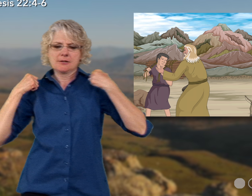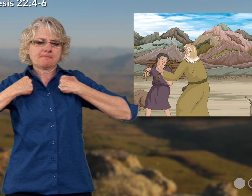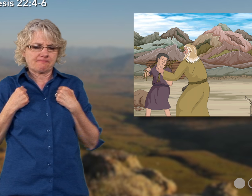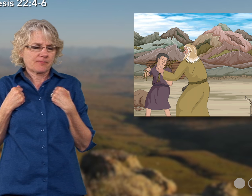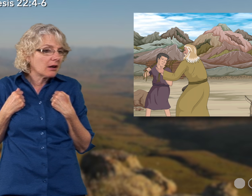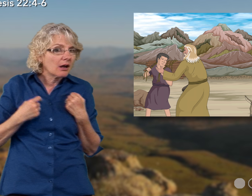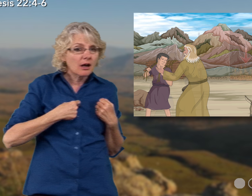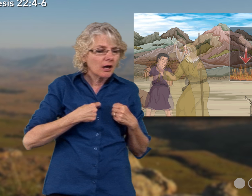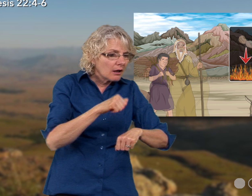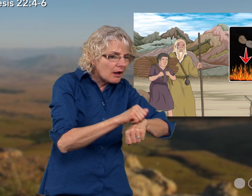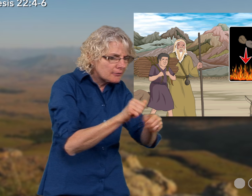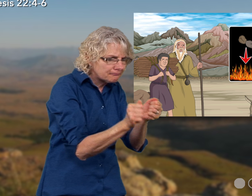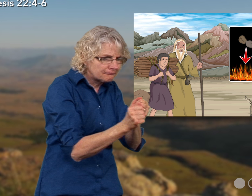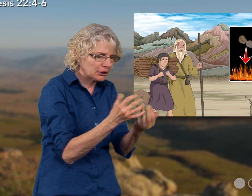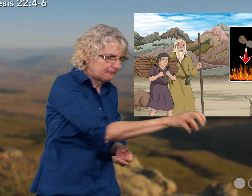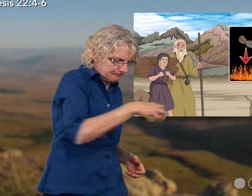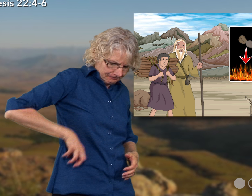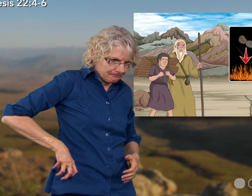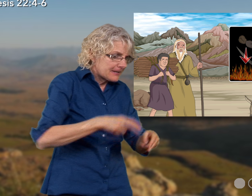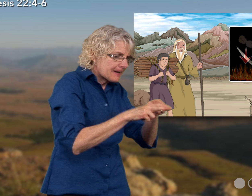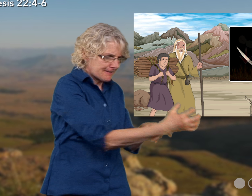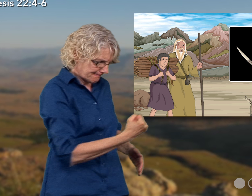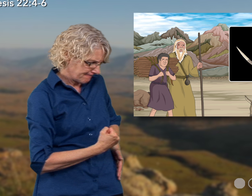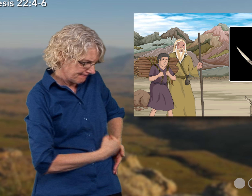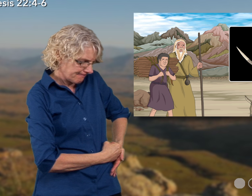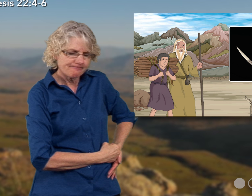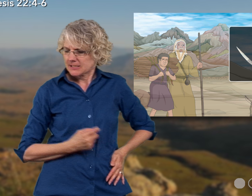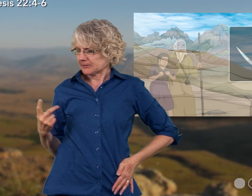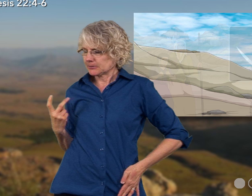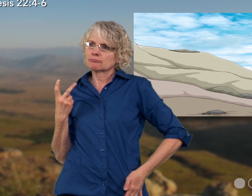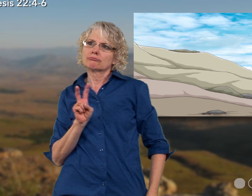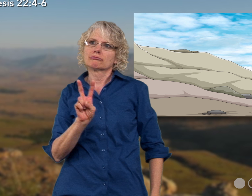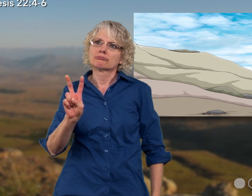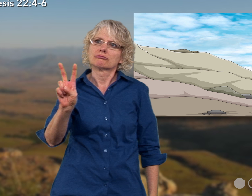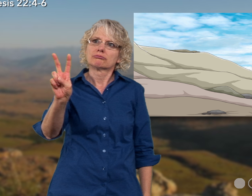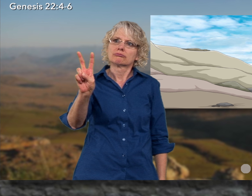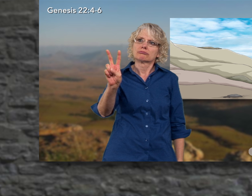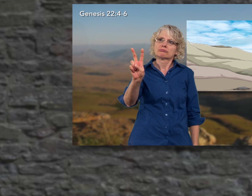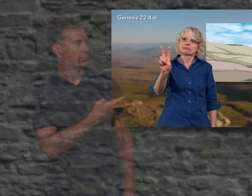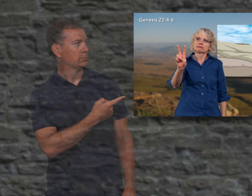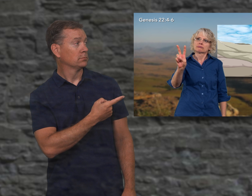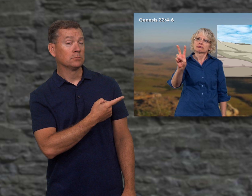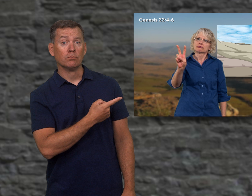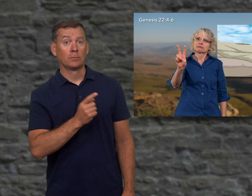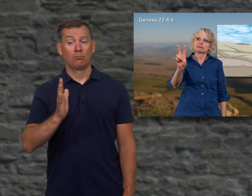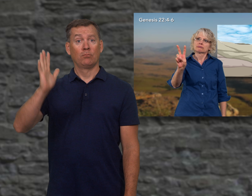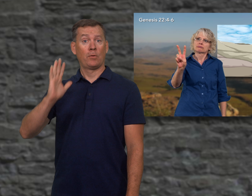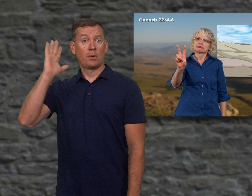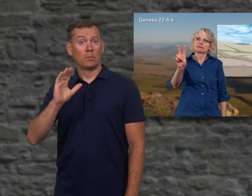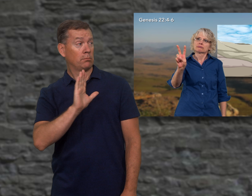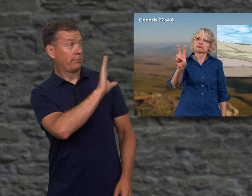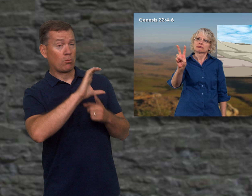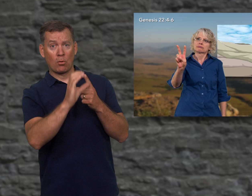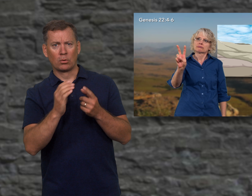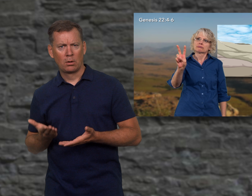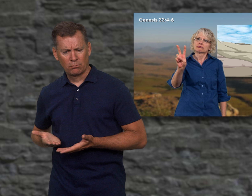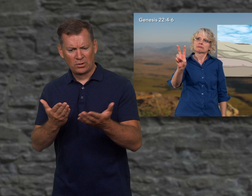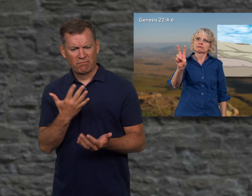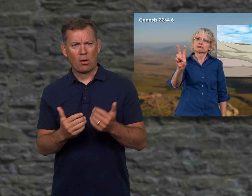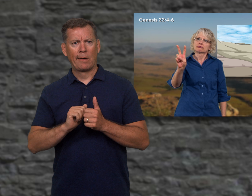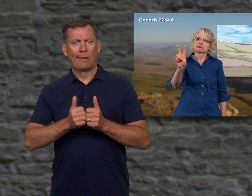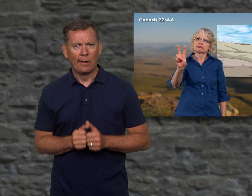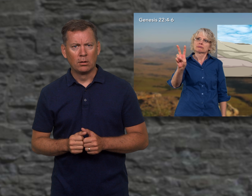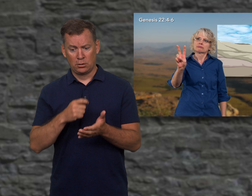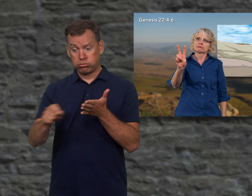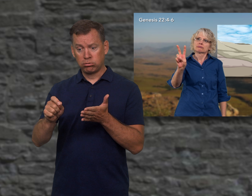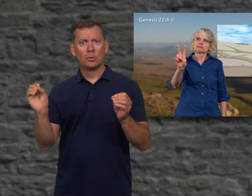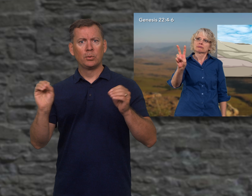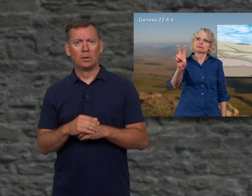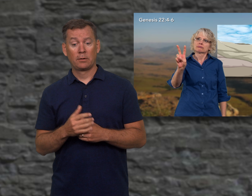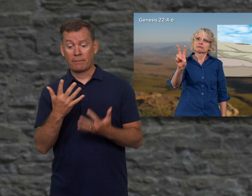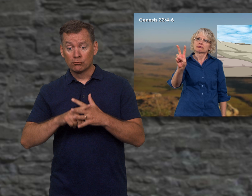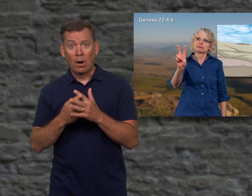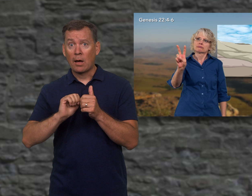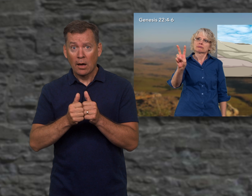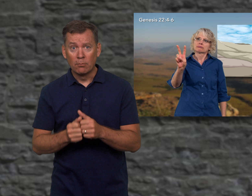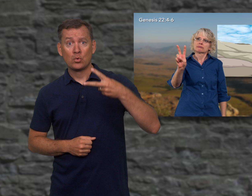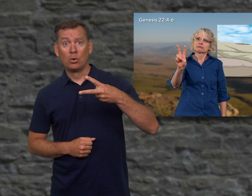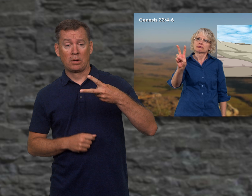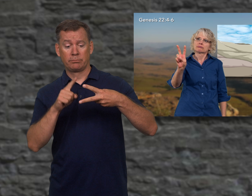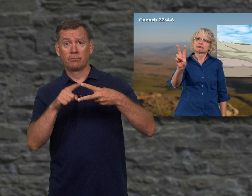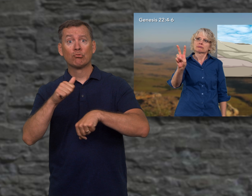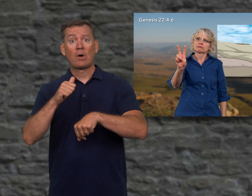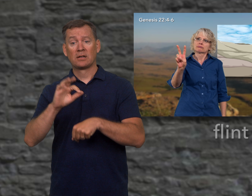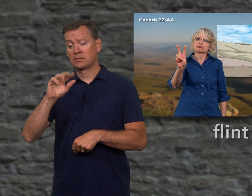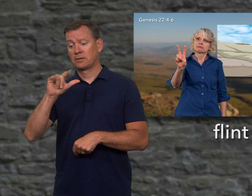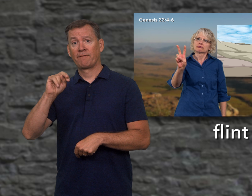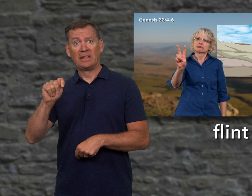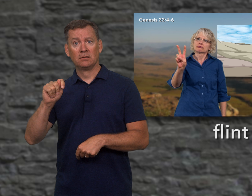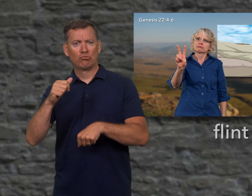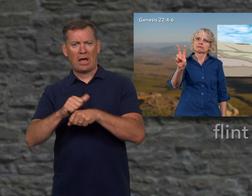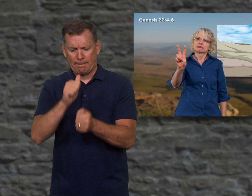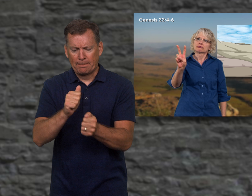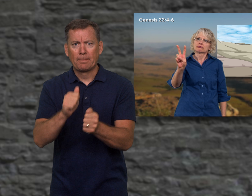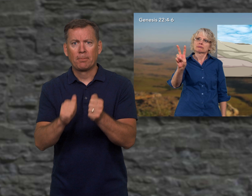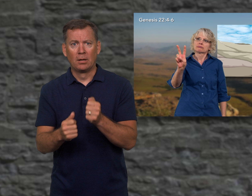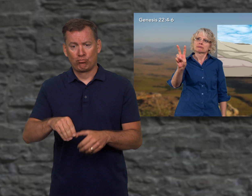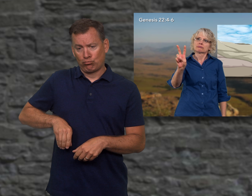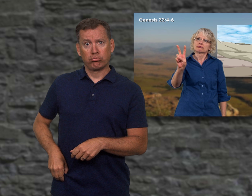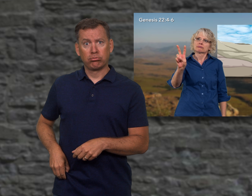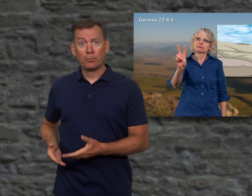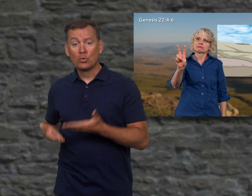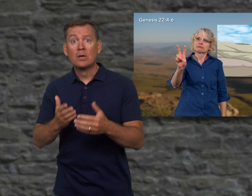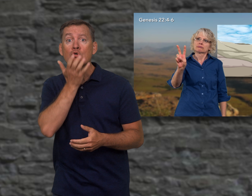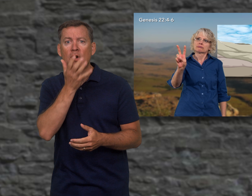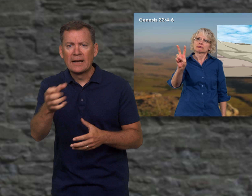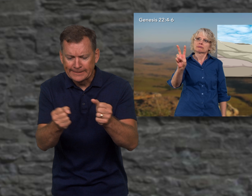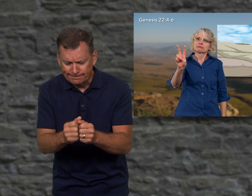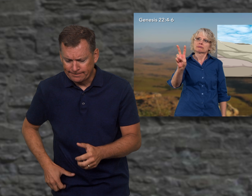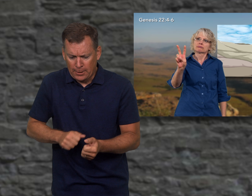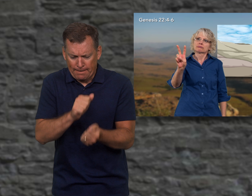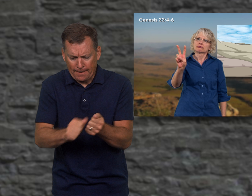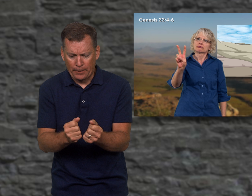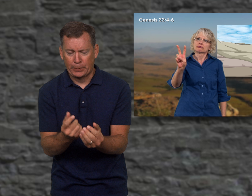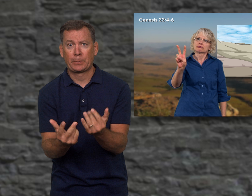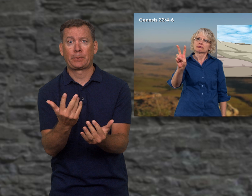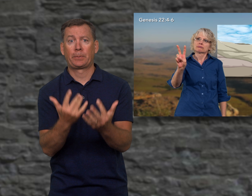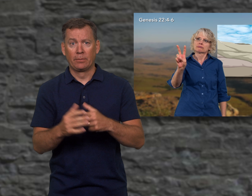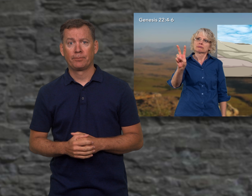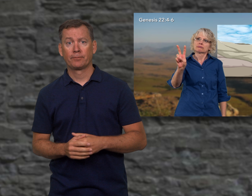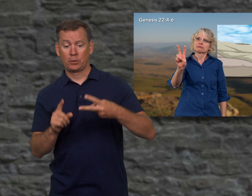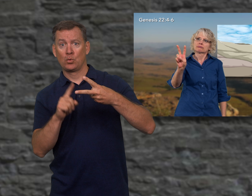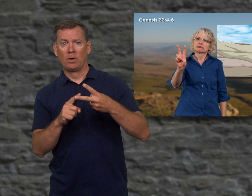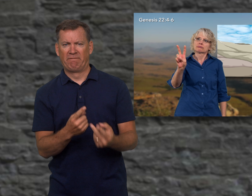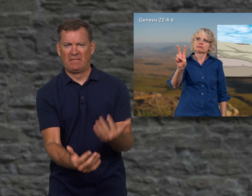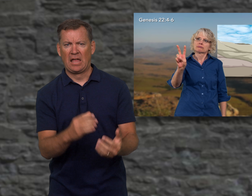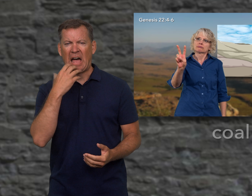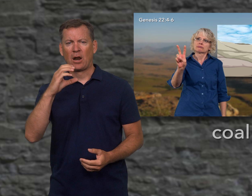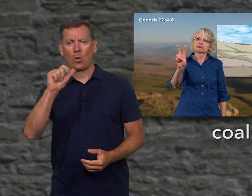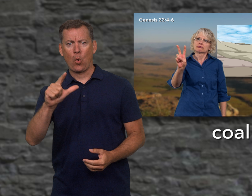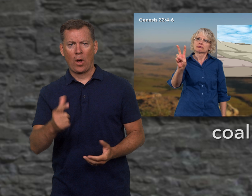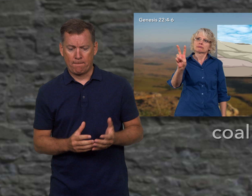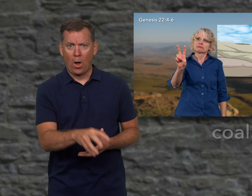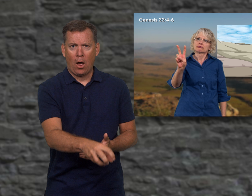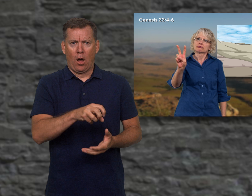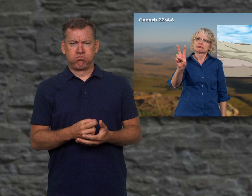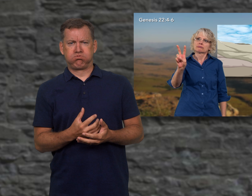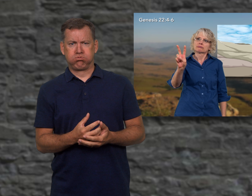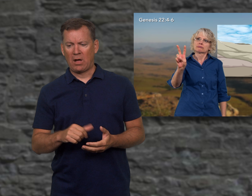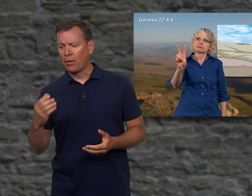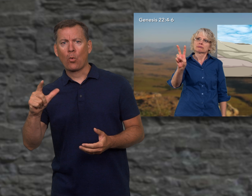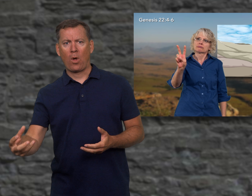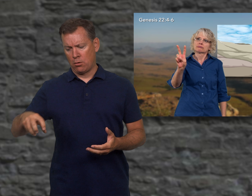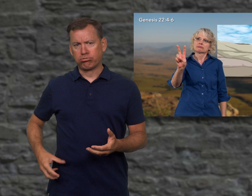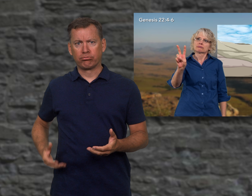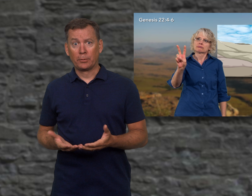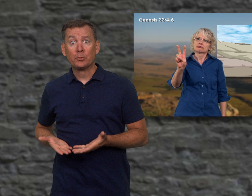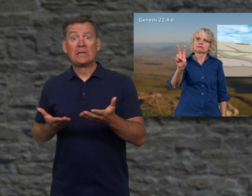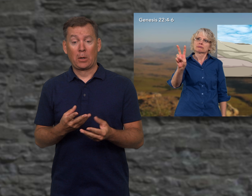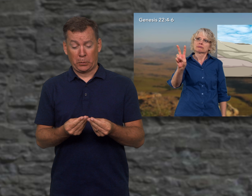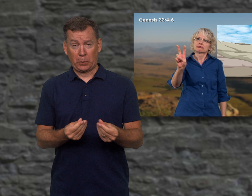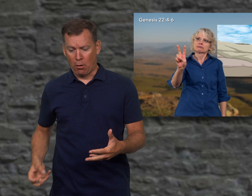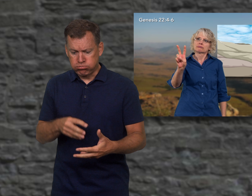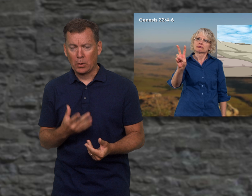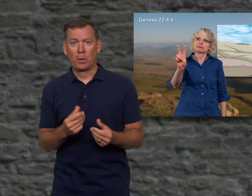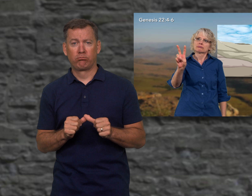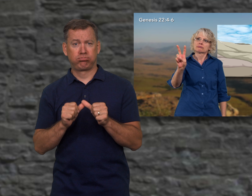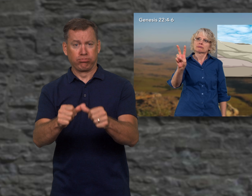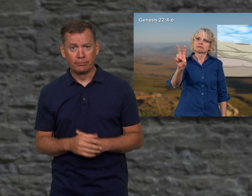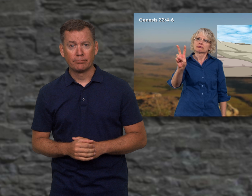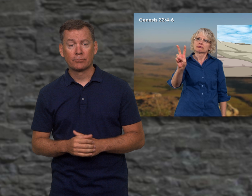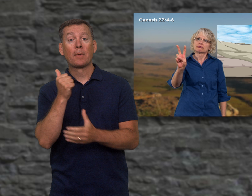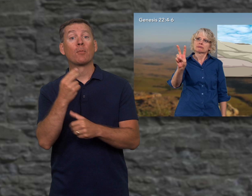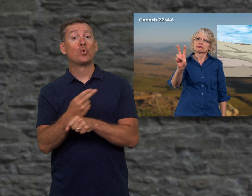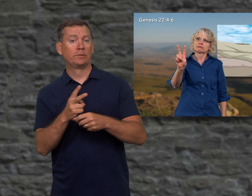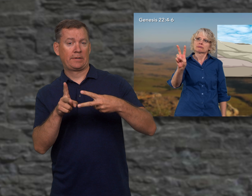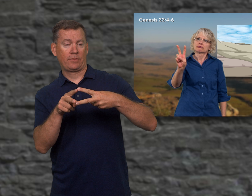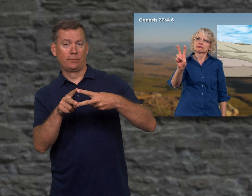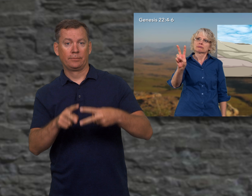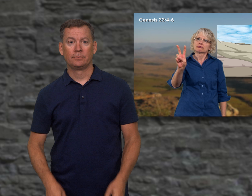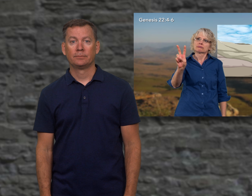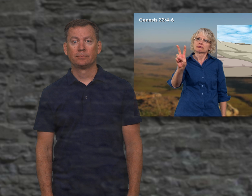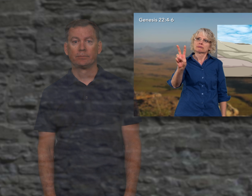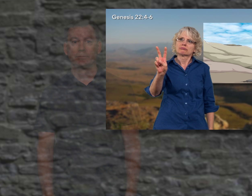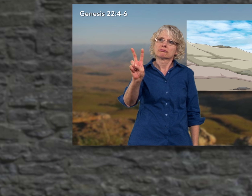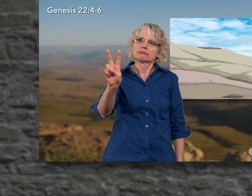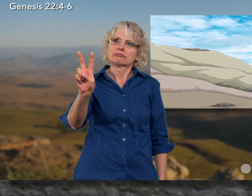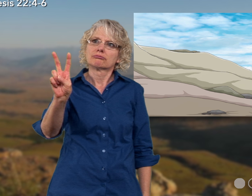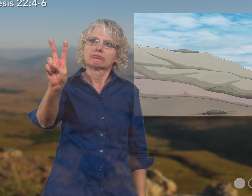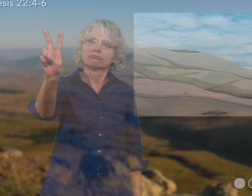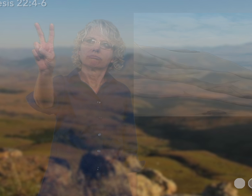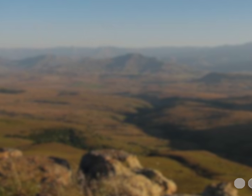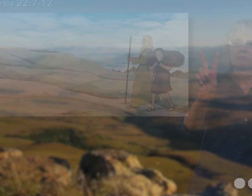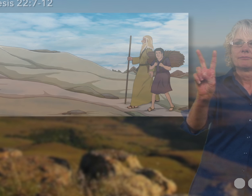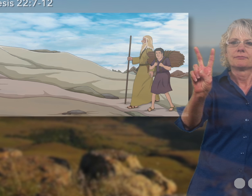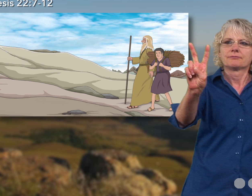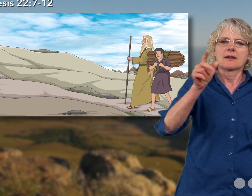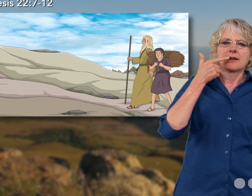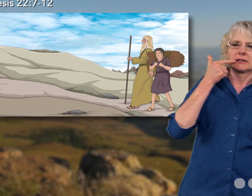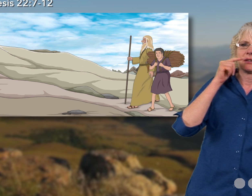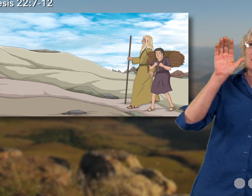He himself carried the fire and the sacrificial knife, and the two of them walked on together.